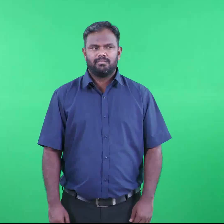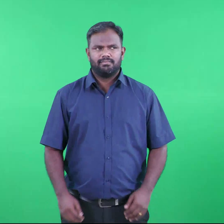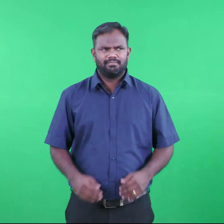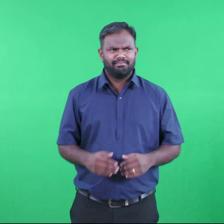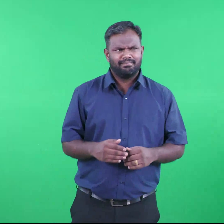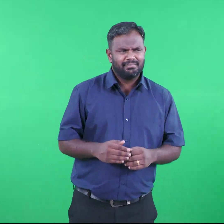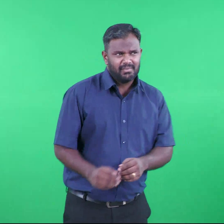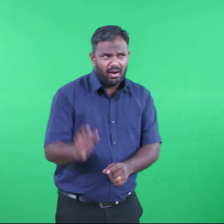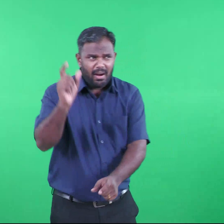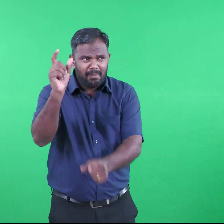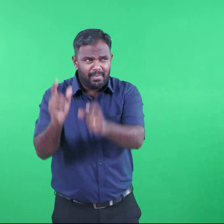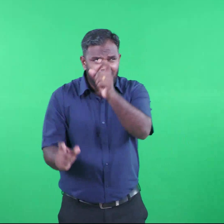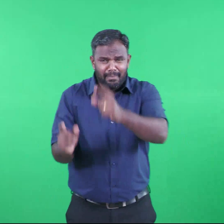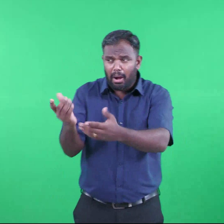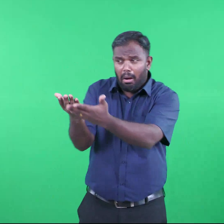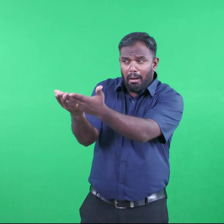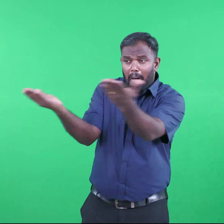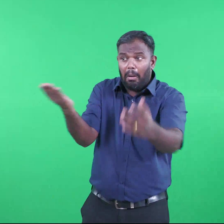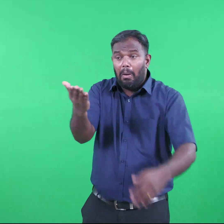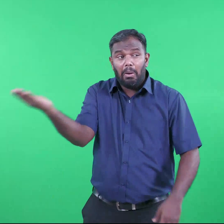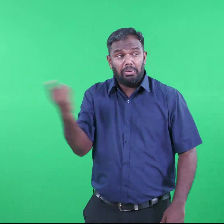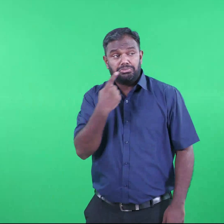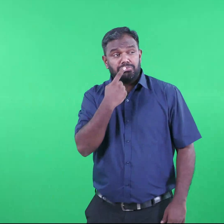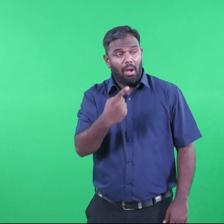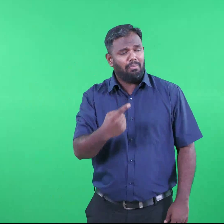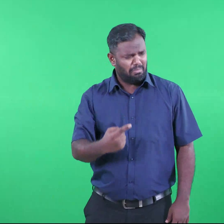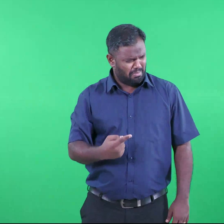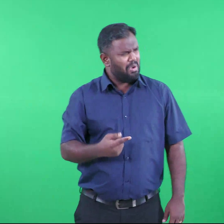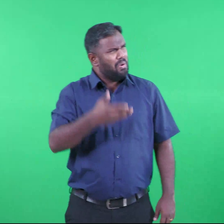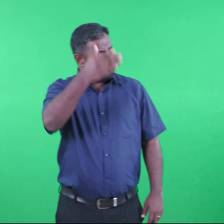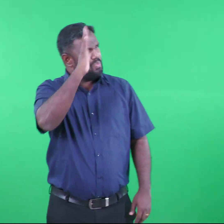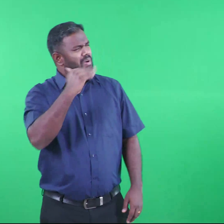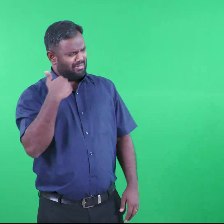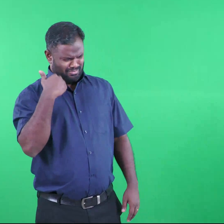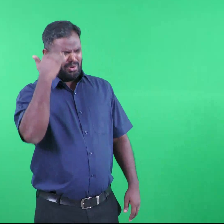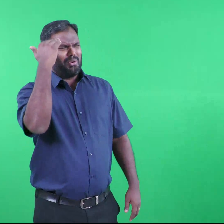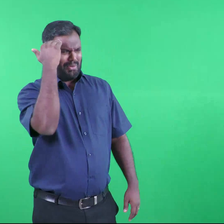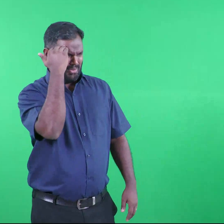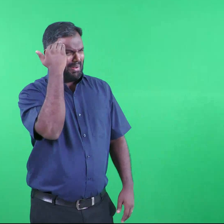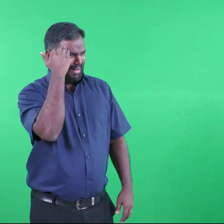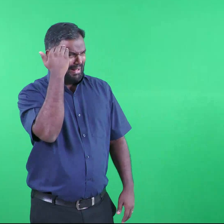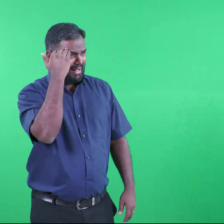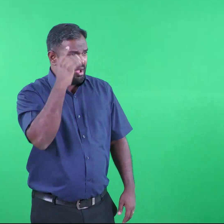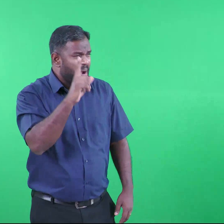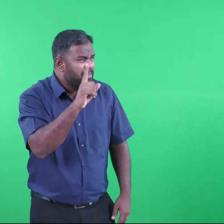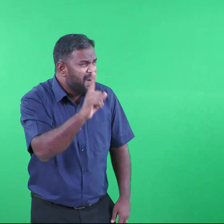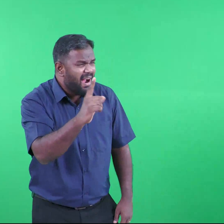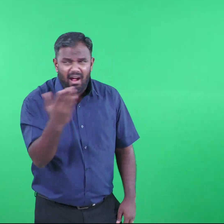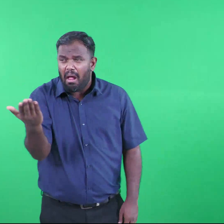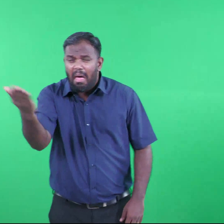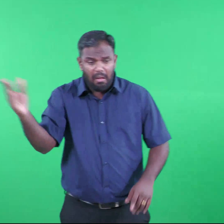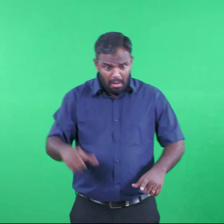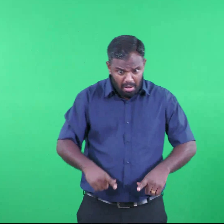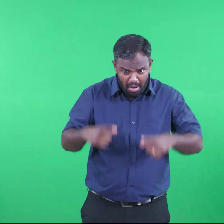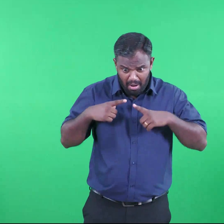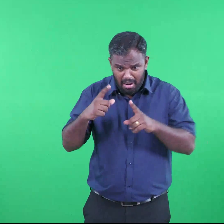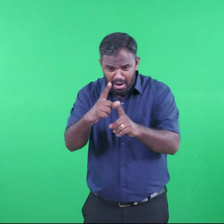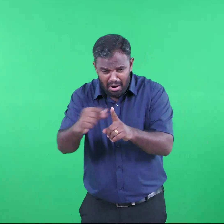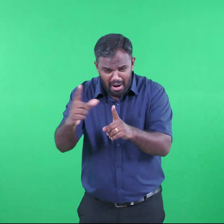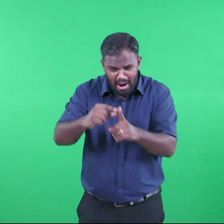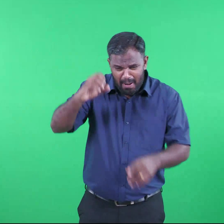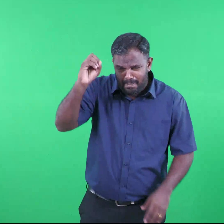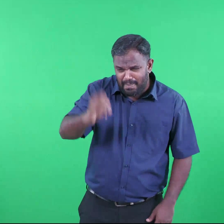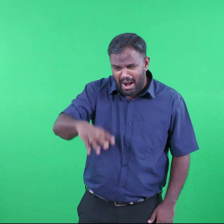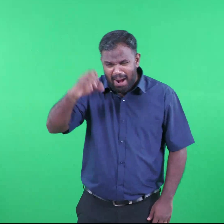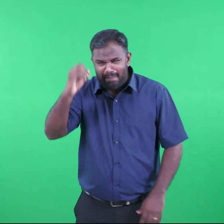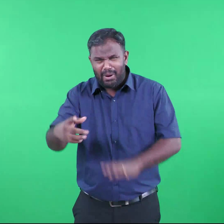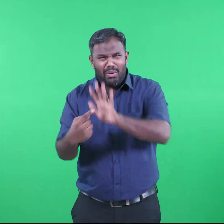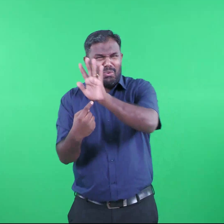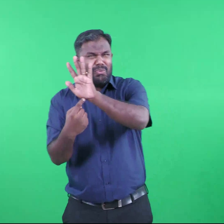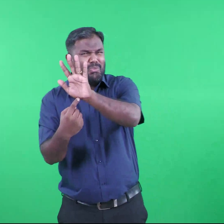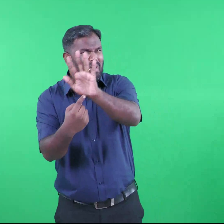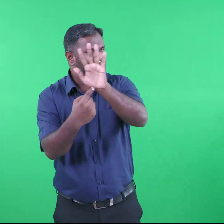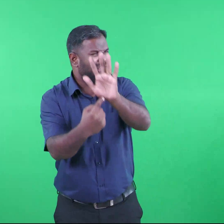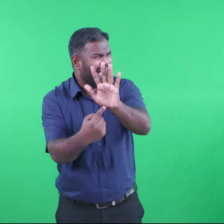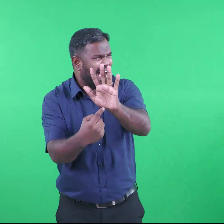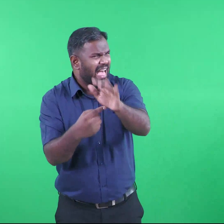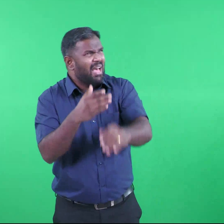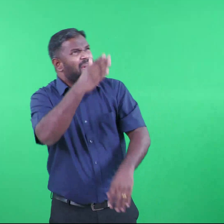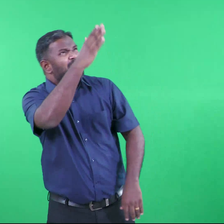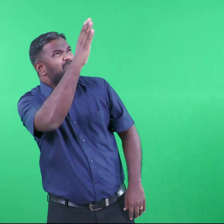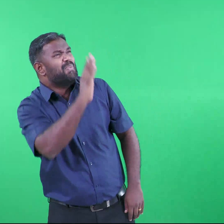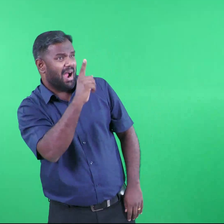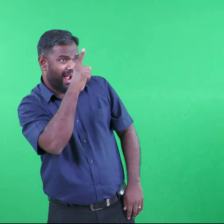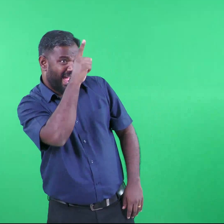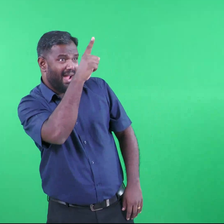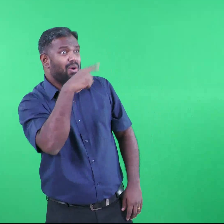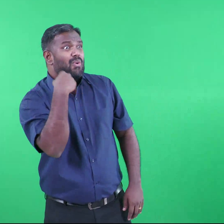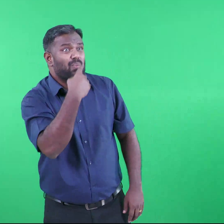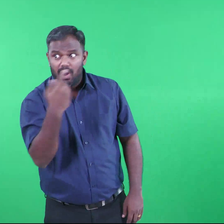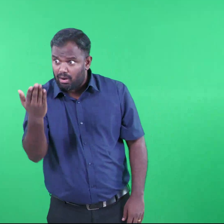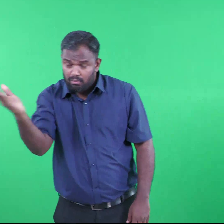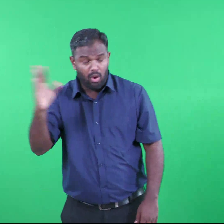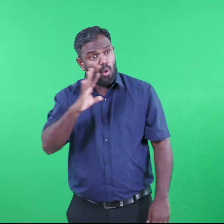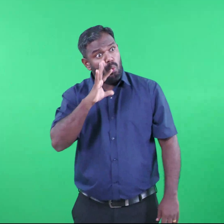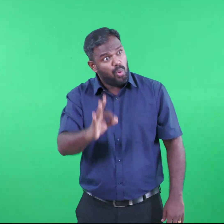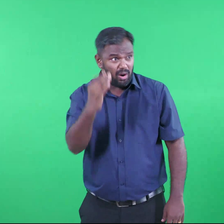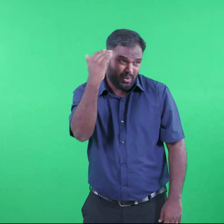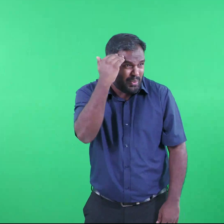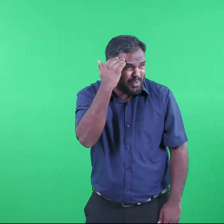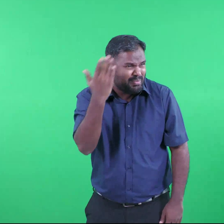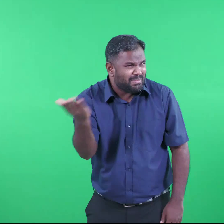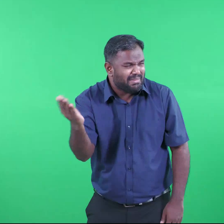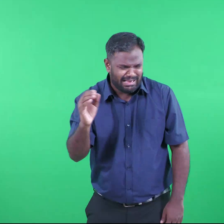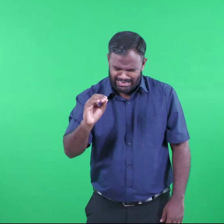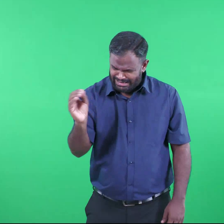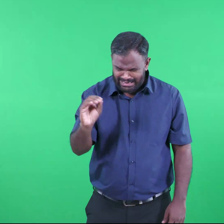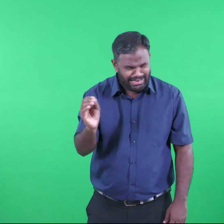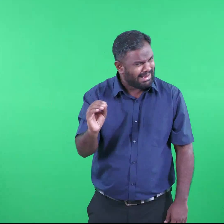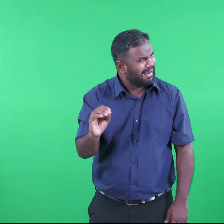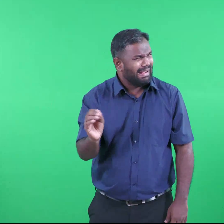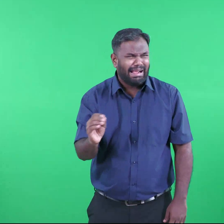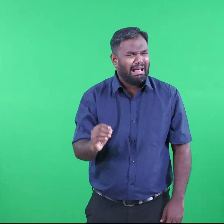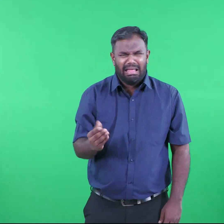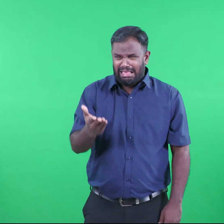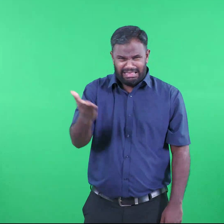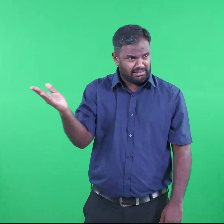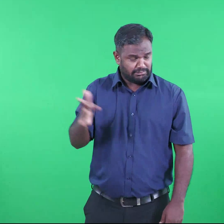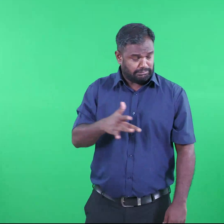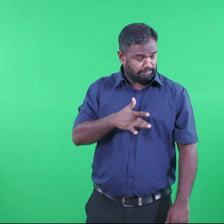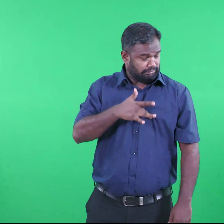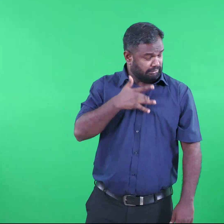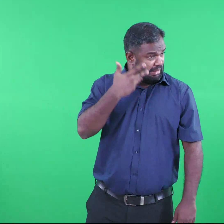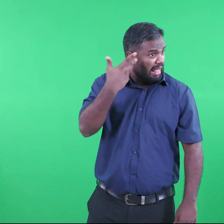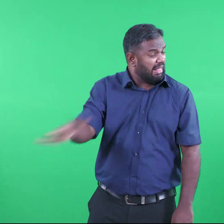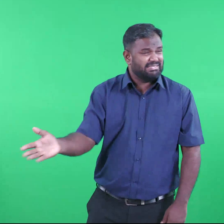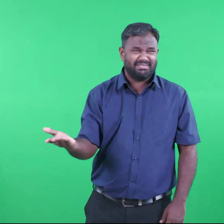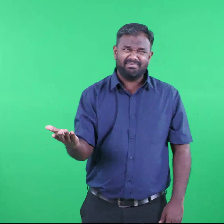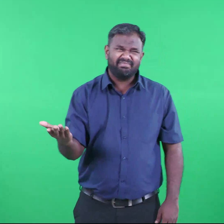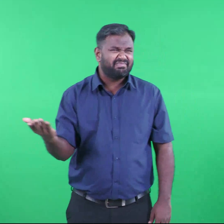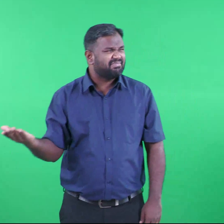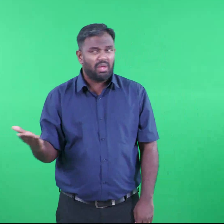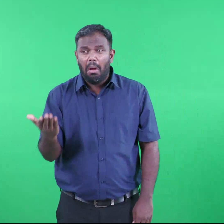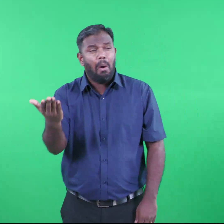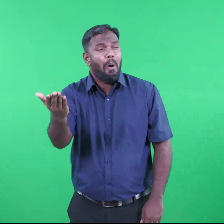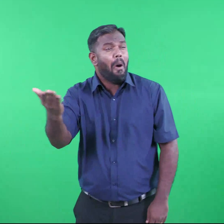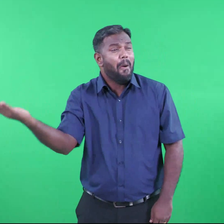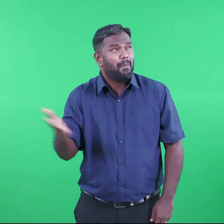They profess to know God, but by their actions they deny Him.